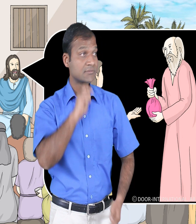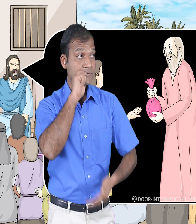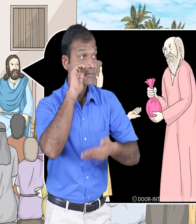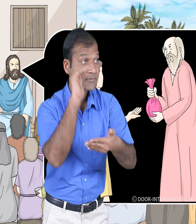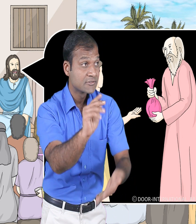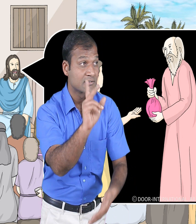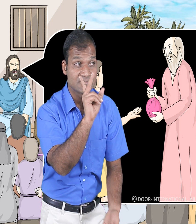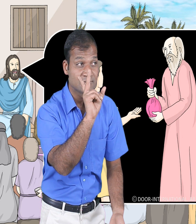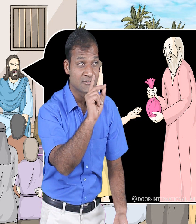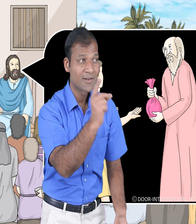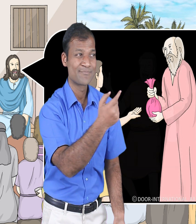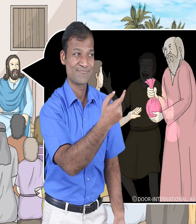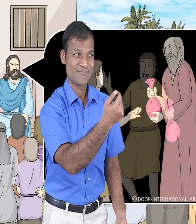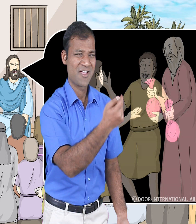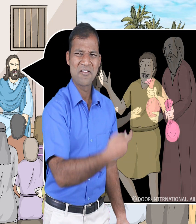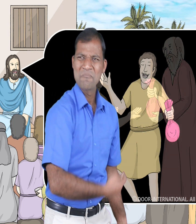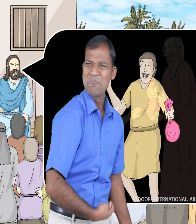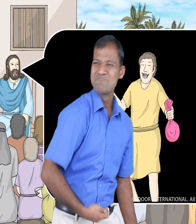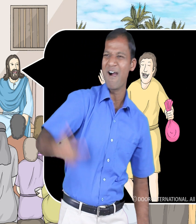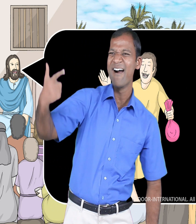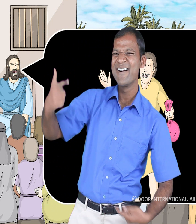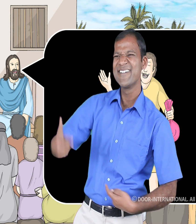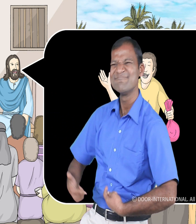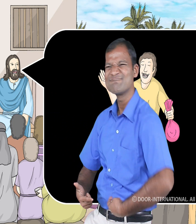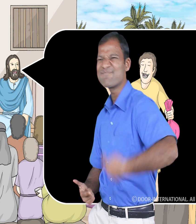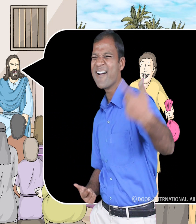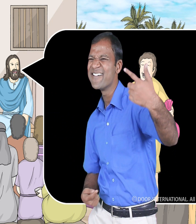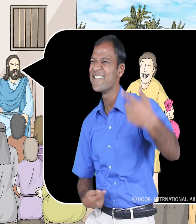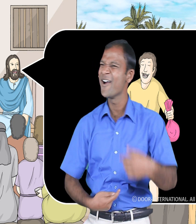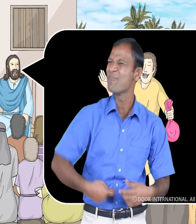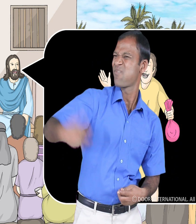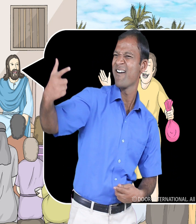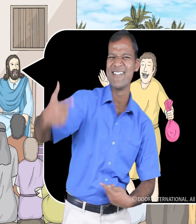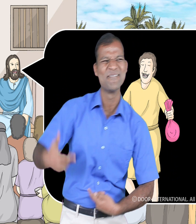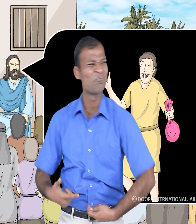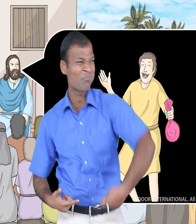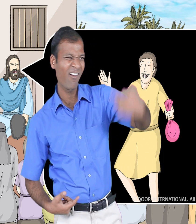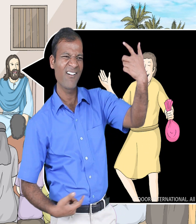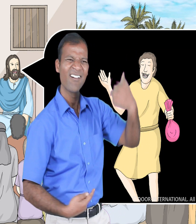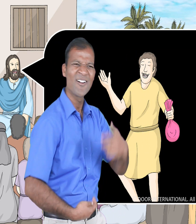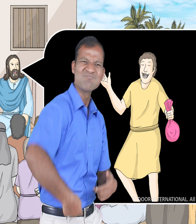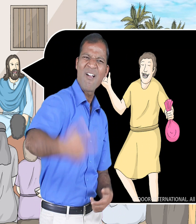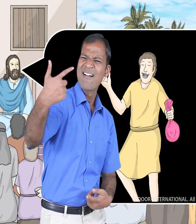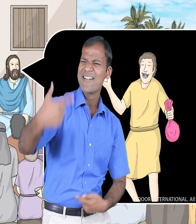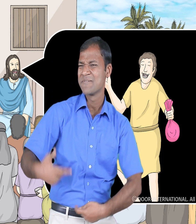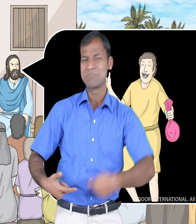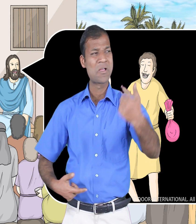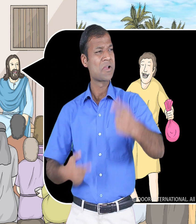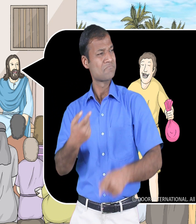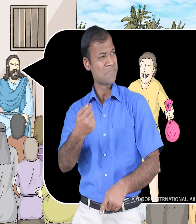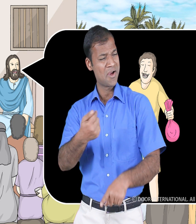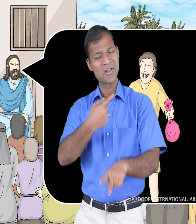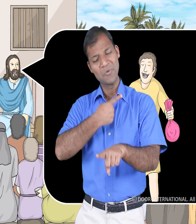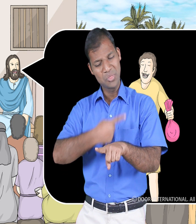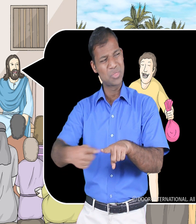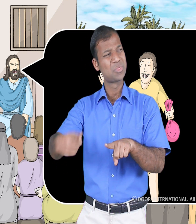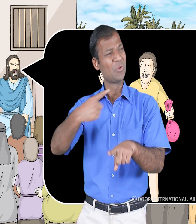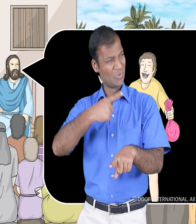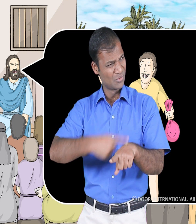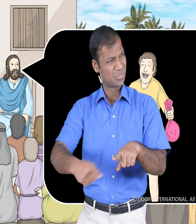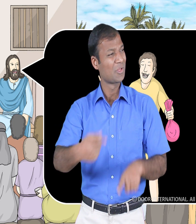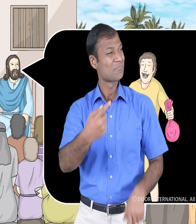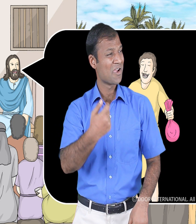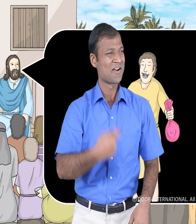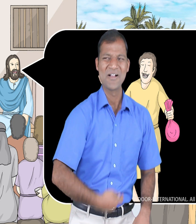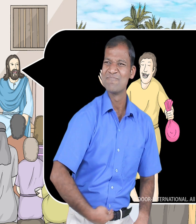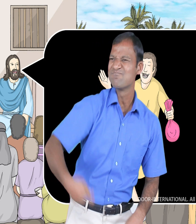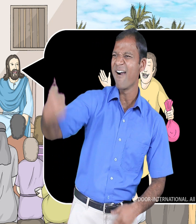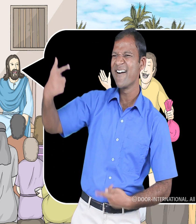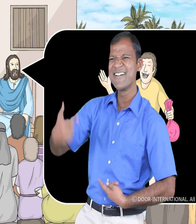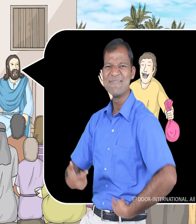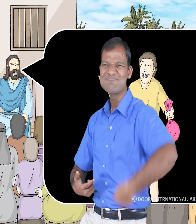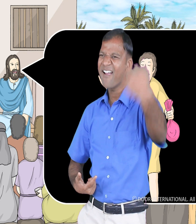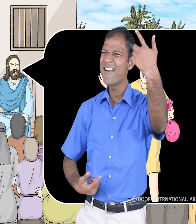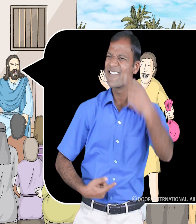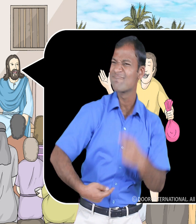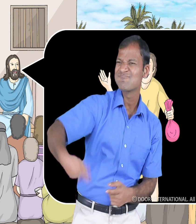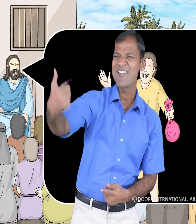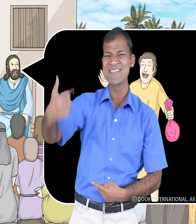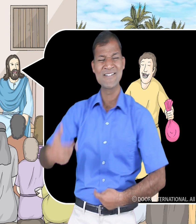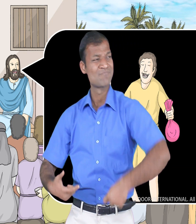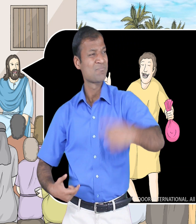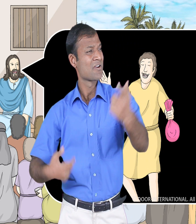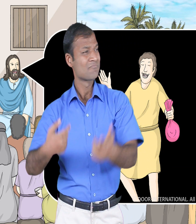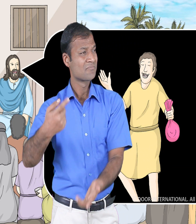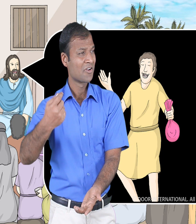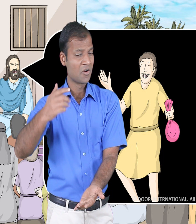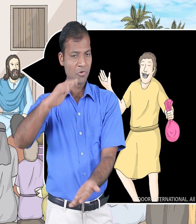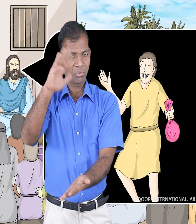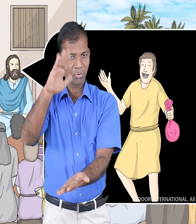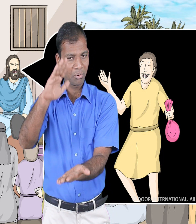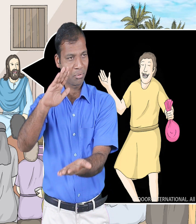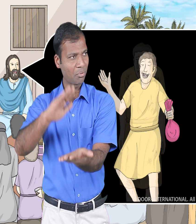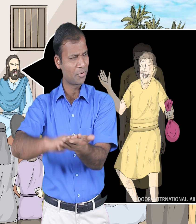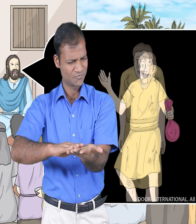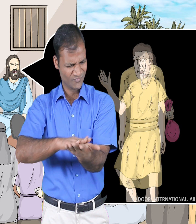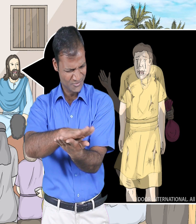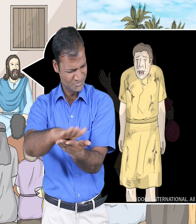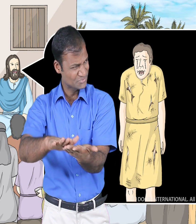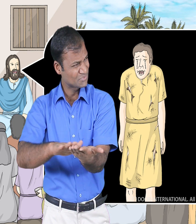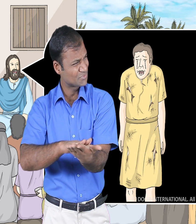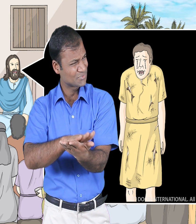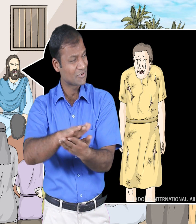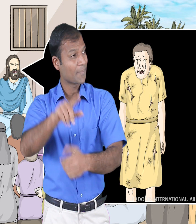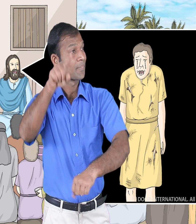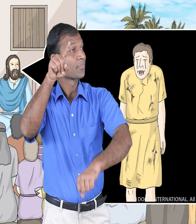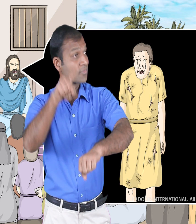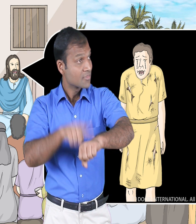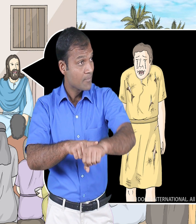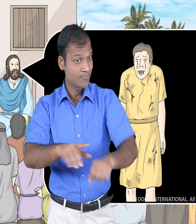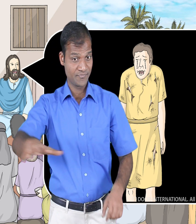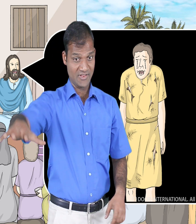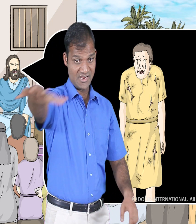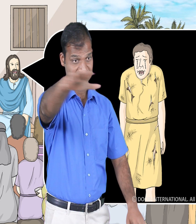After a few days, the younger son got everything together and journeyed to a distant country, where he squandered his wealth in wild living.